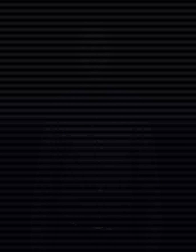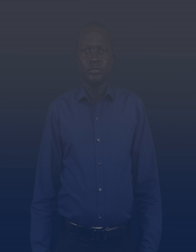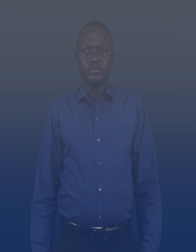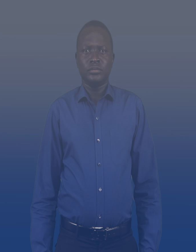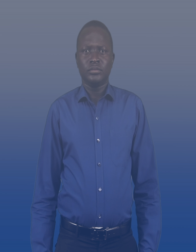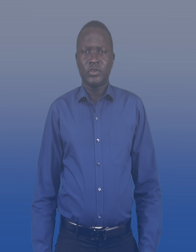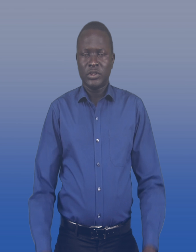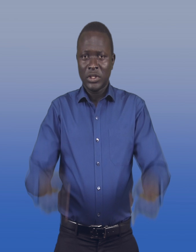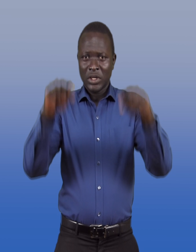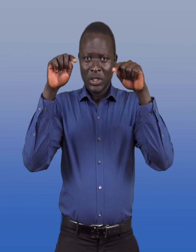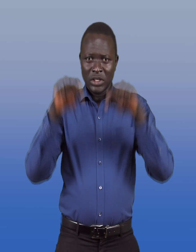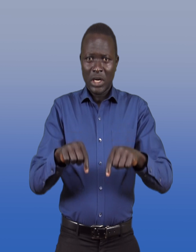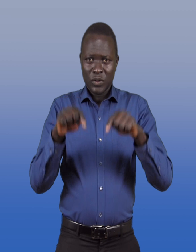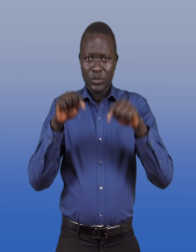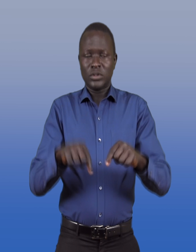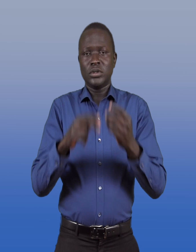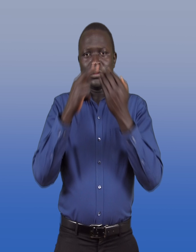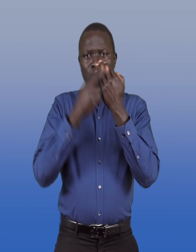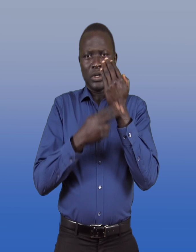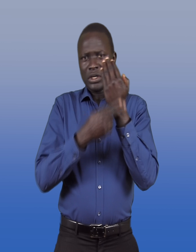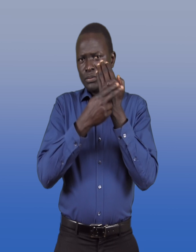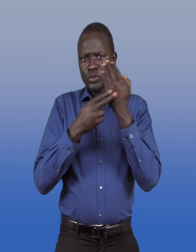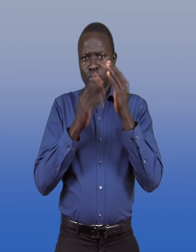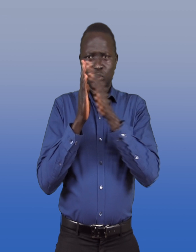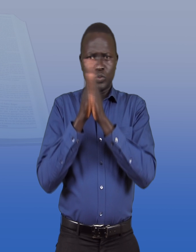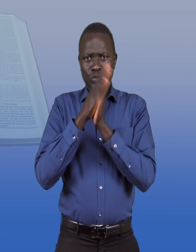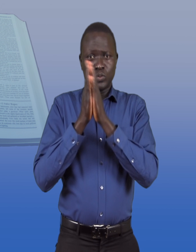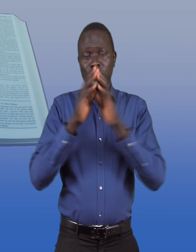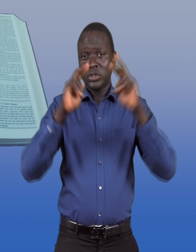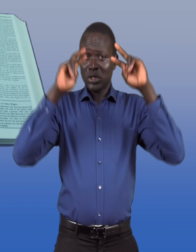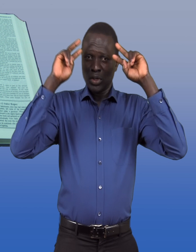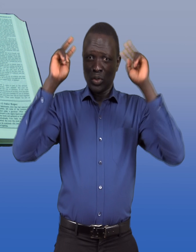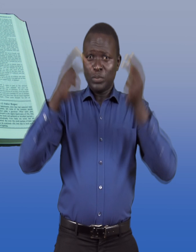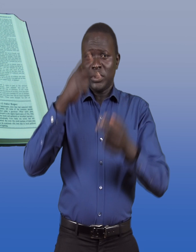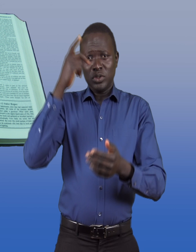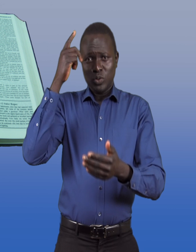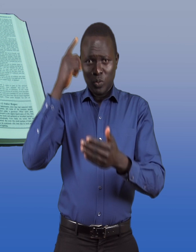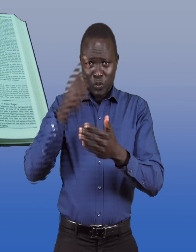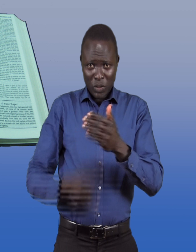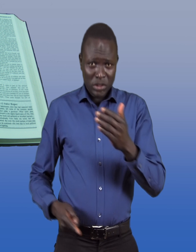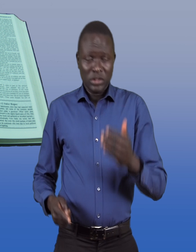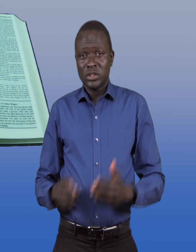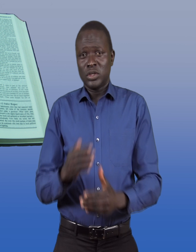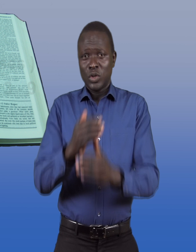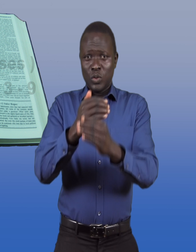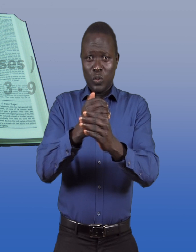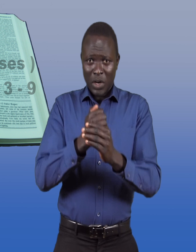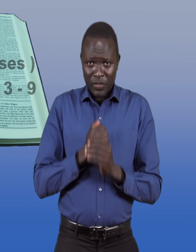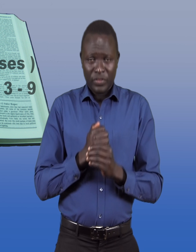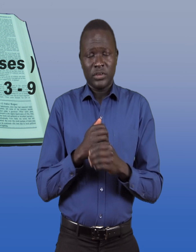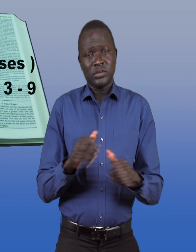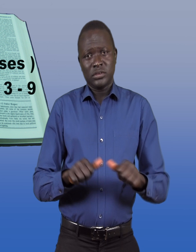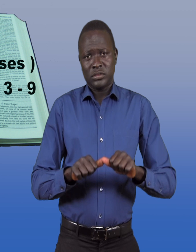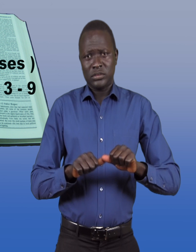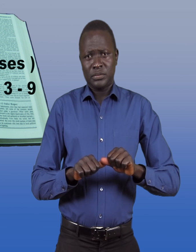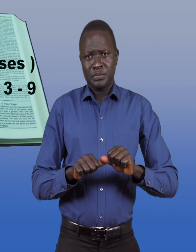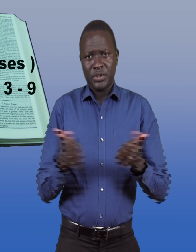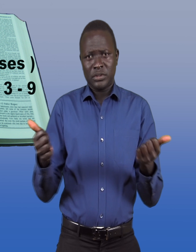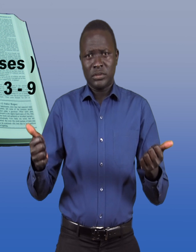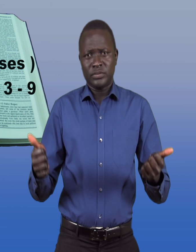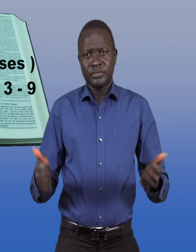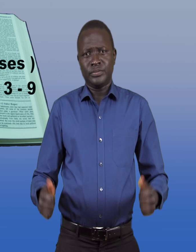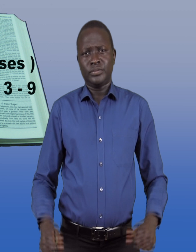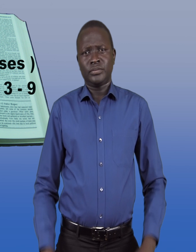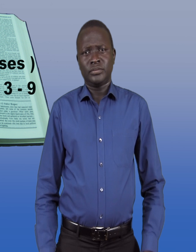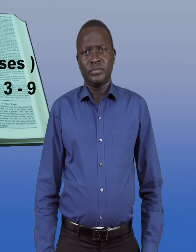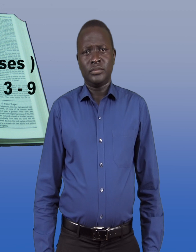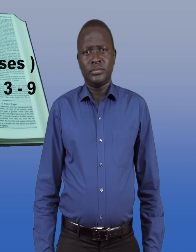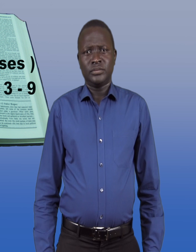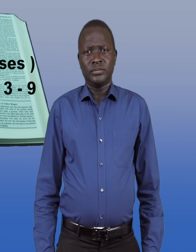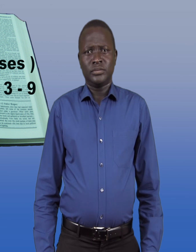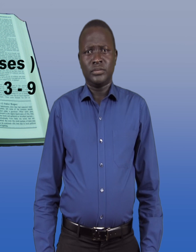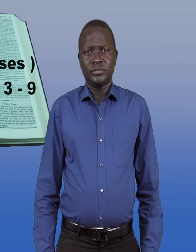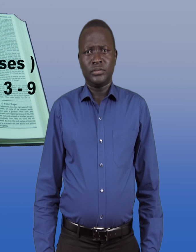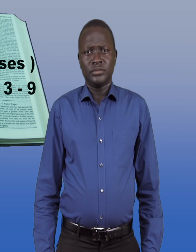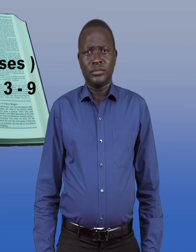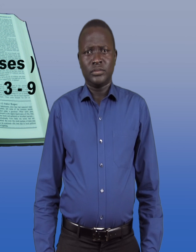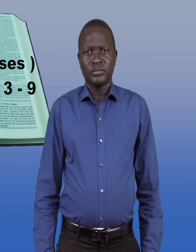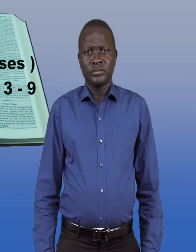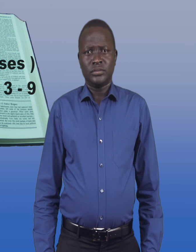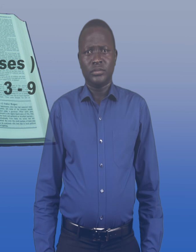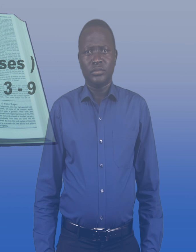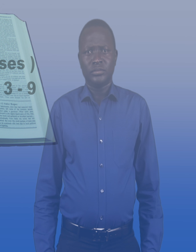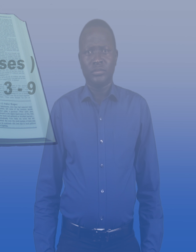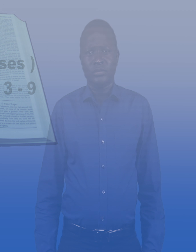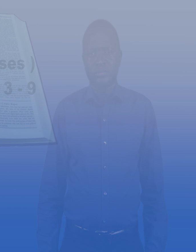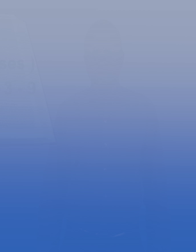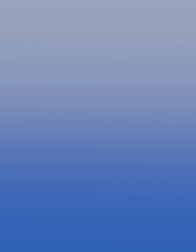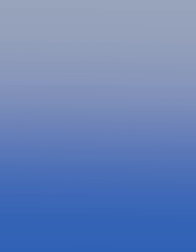Divorce